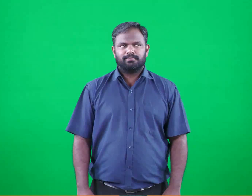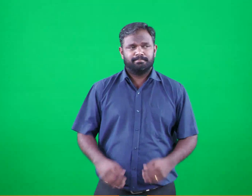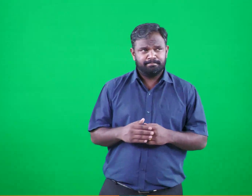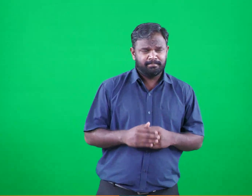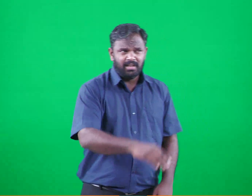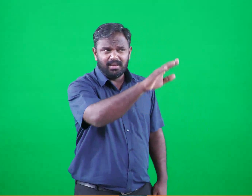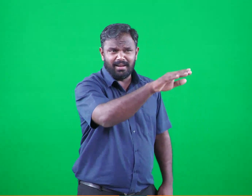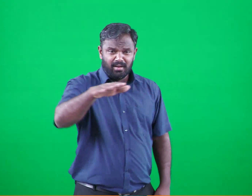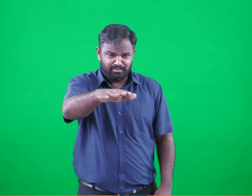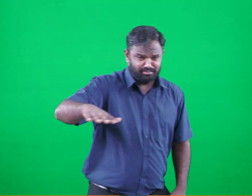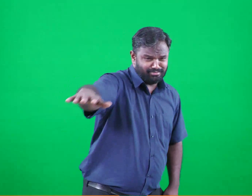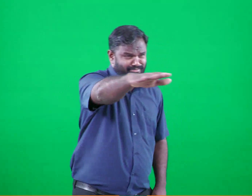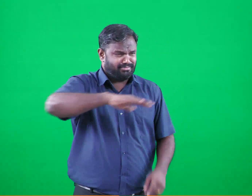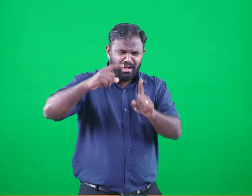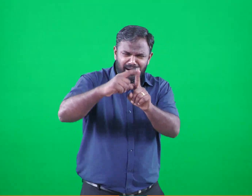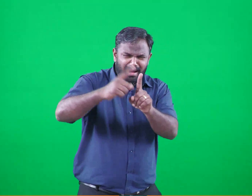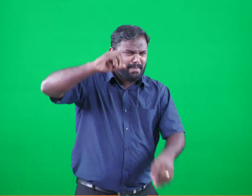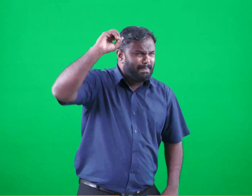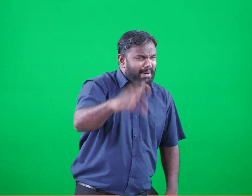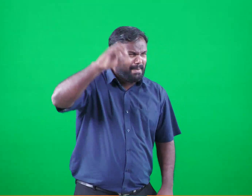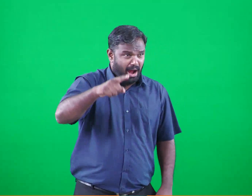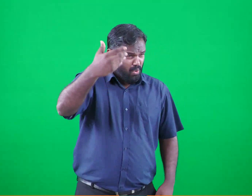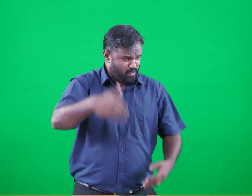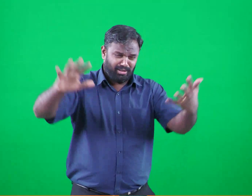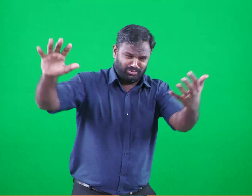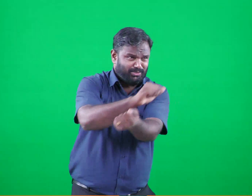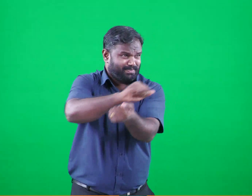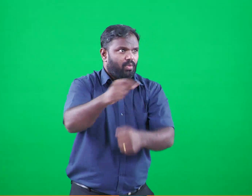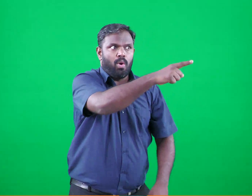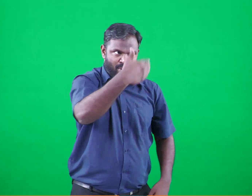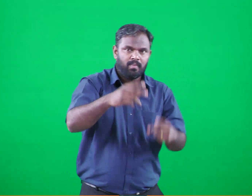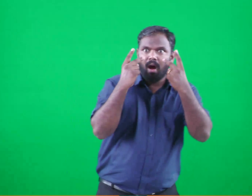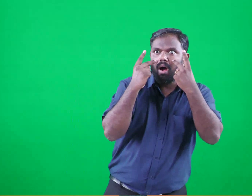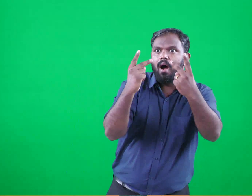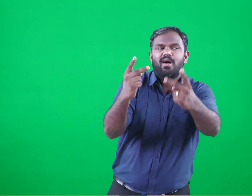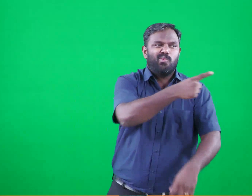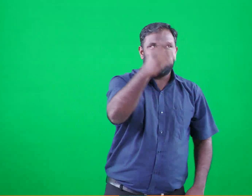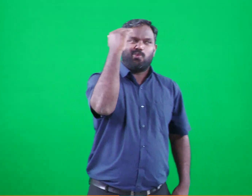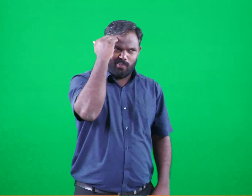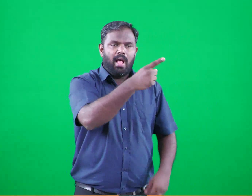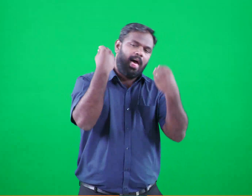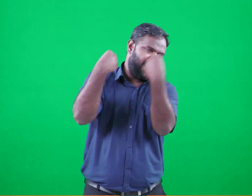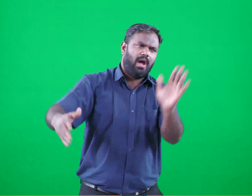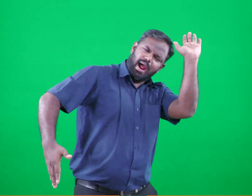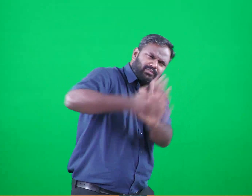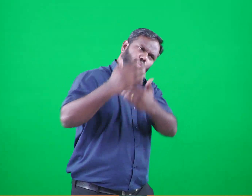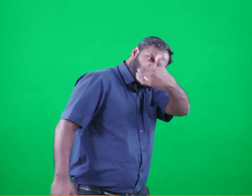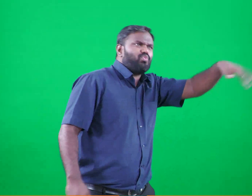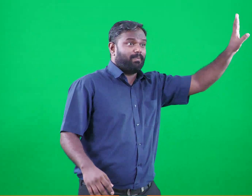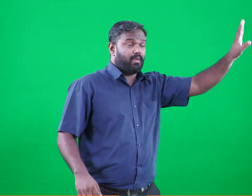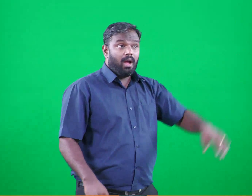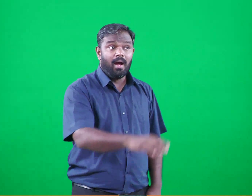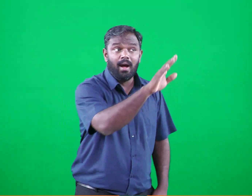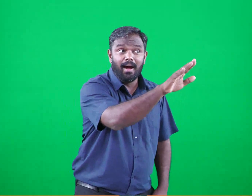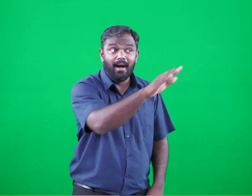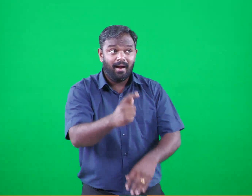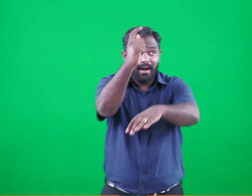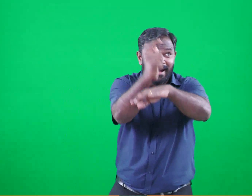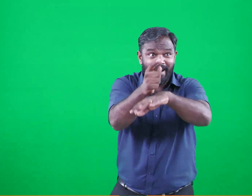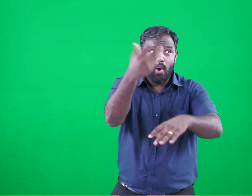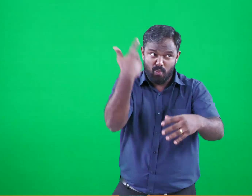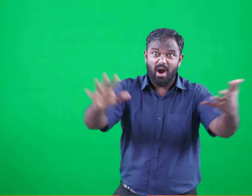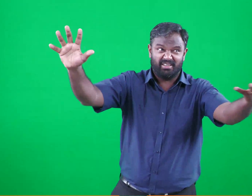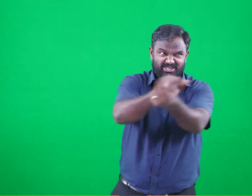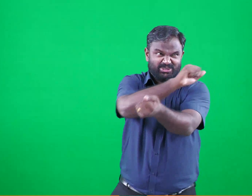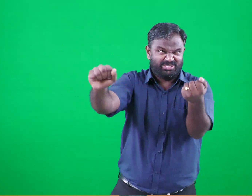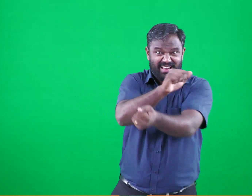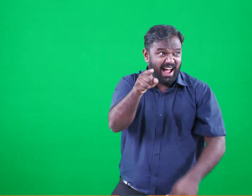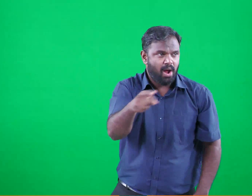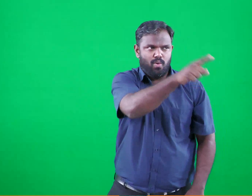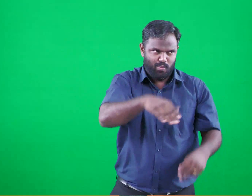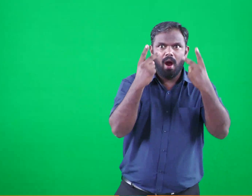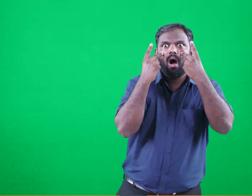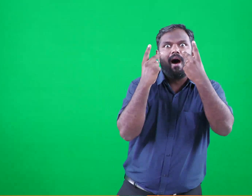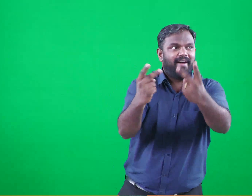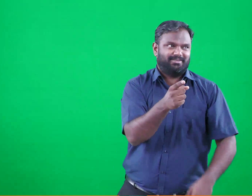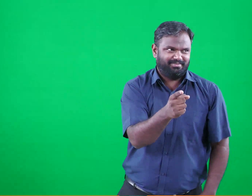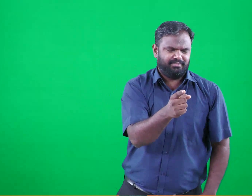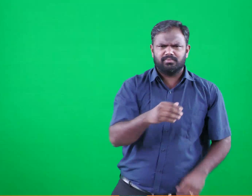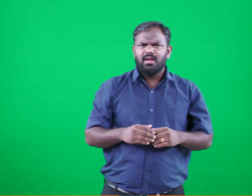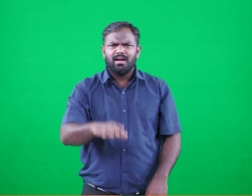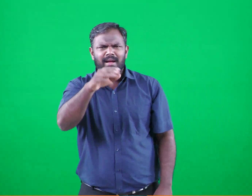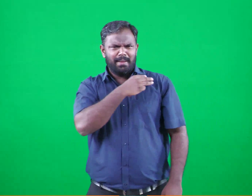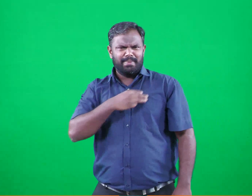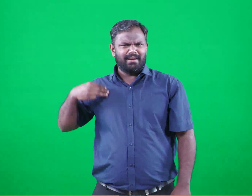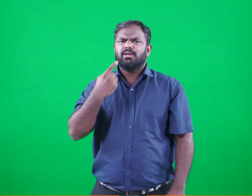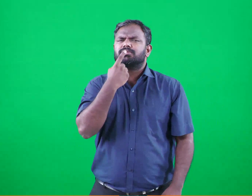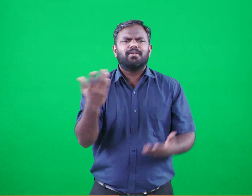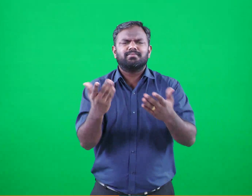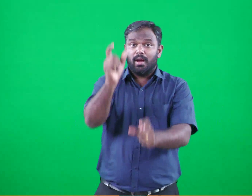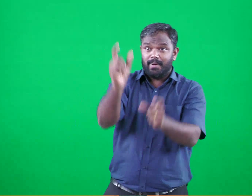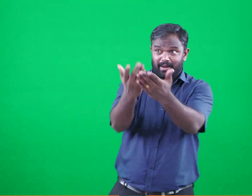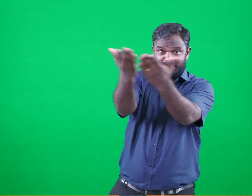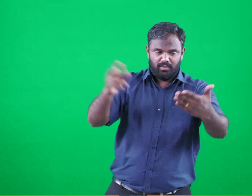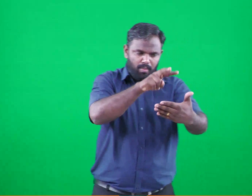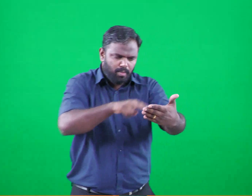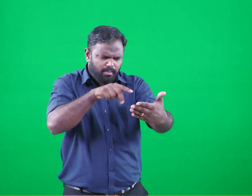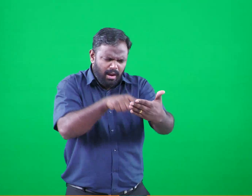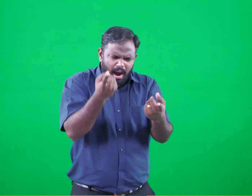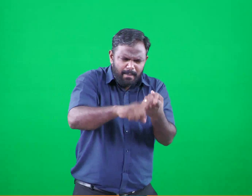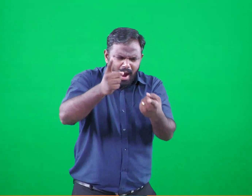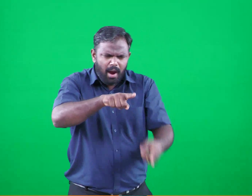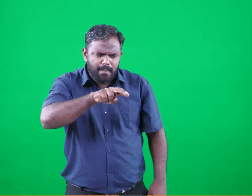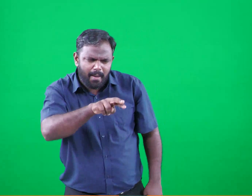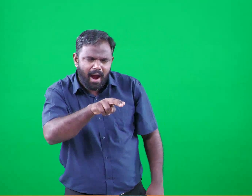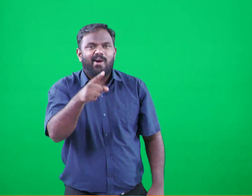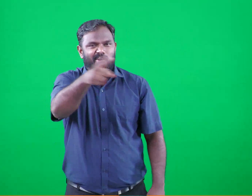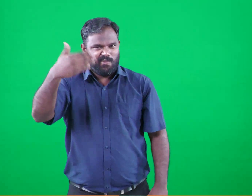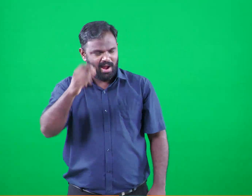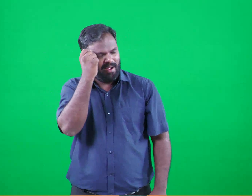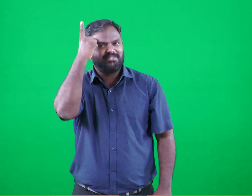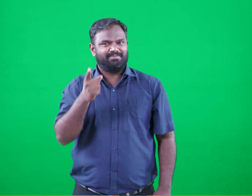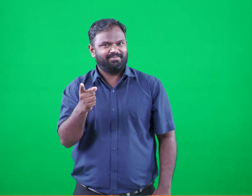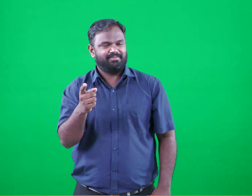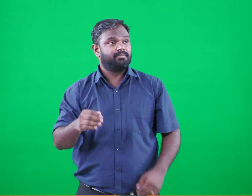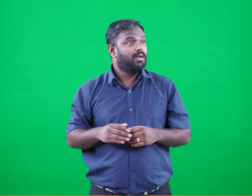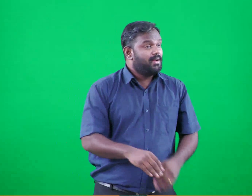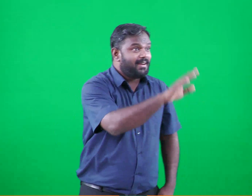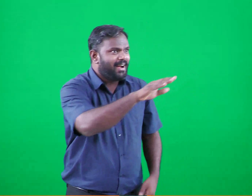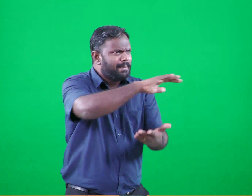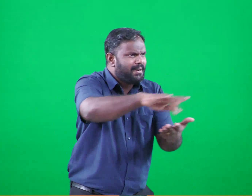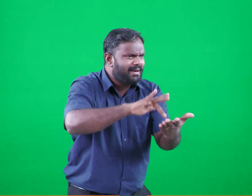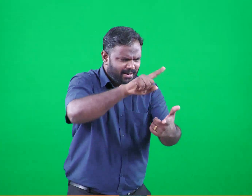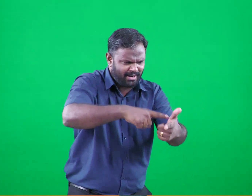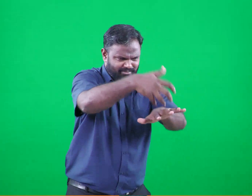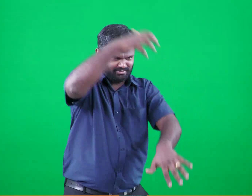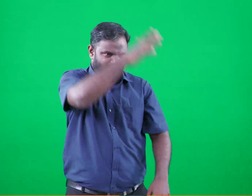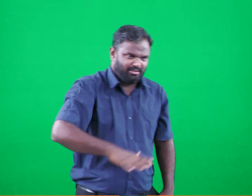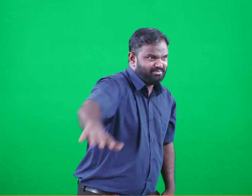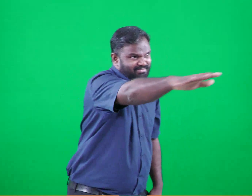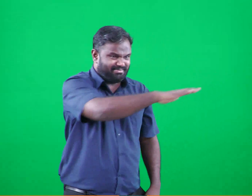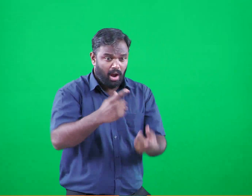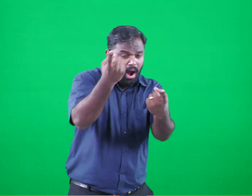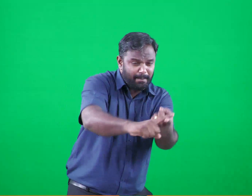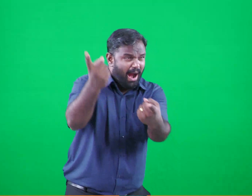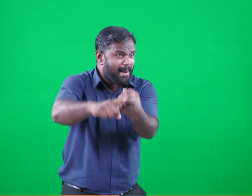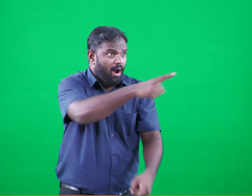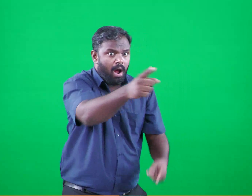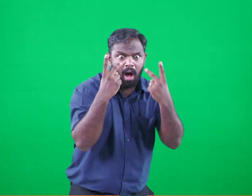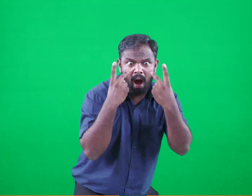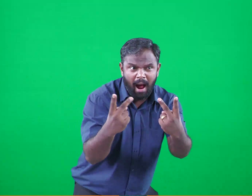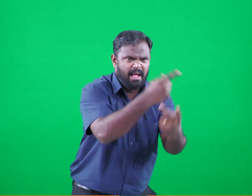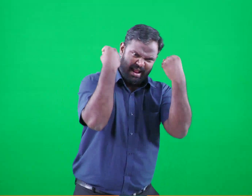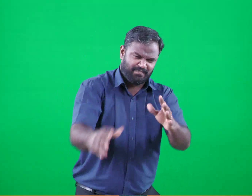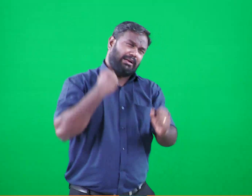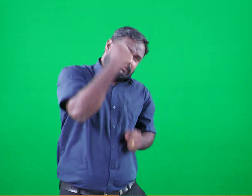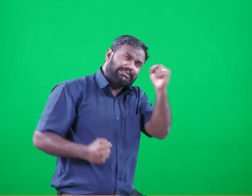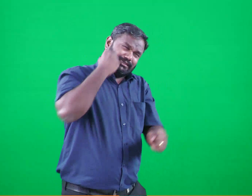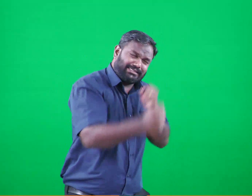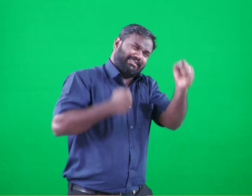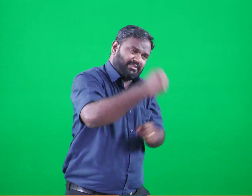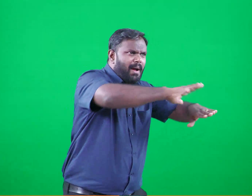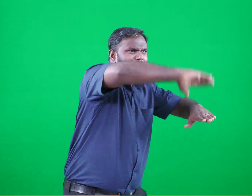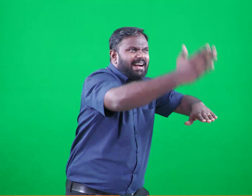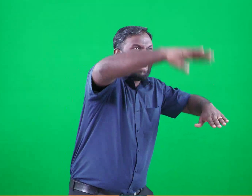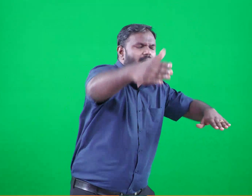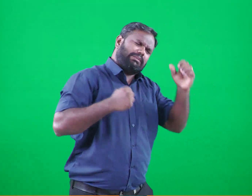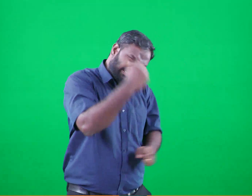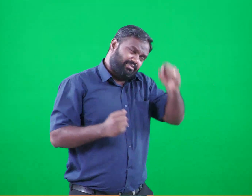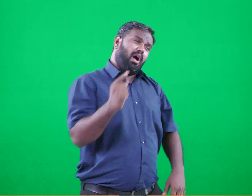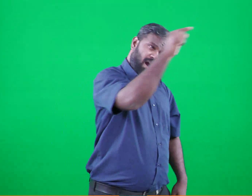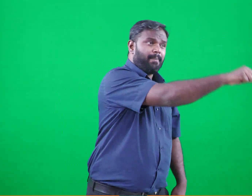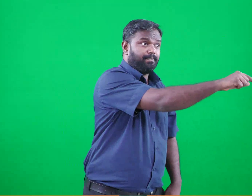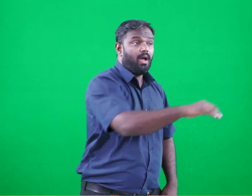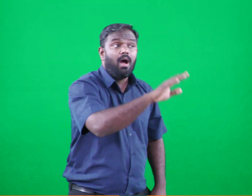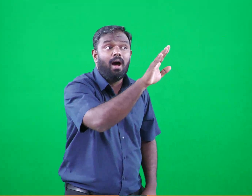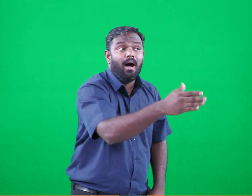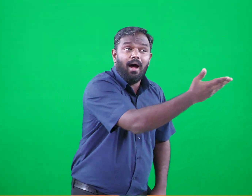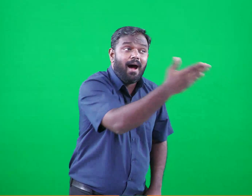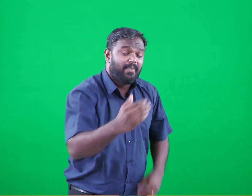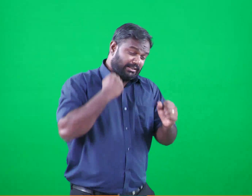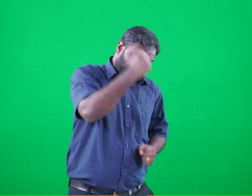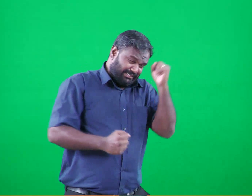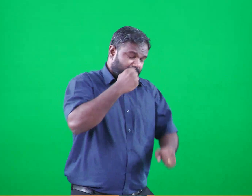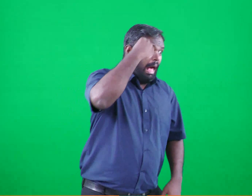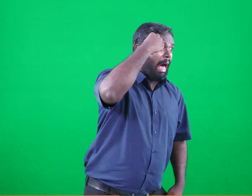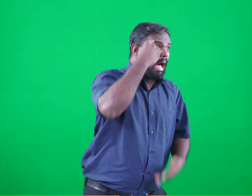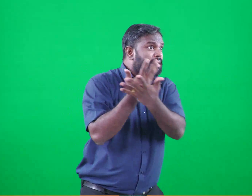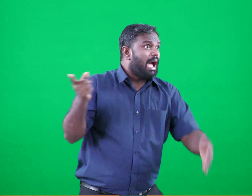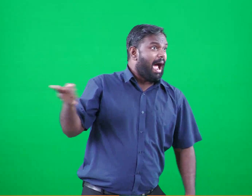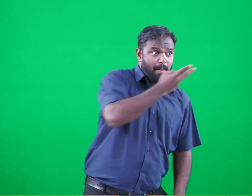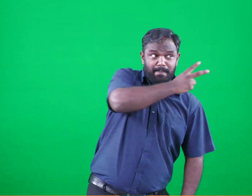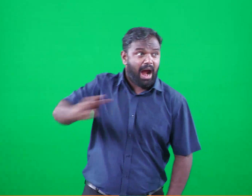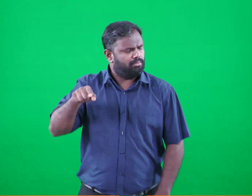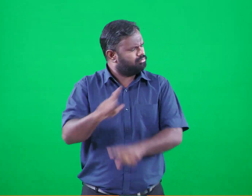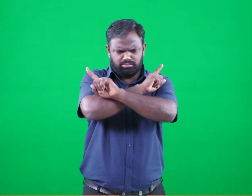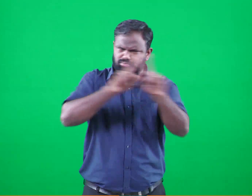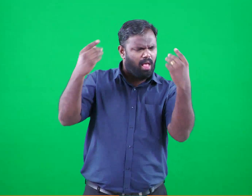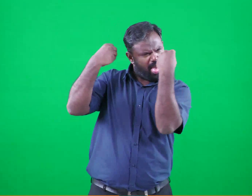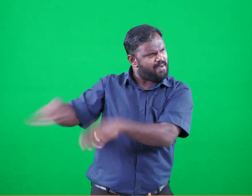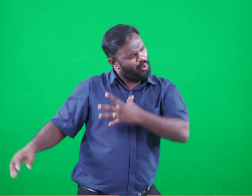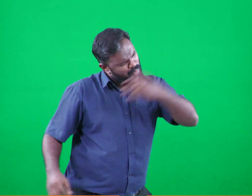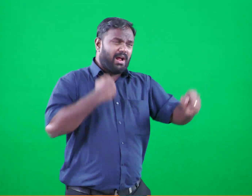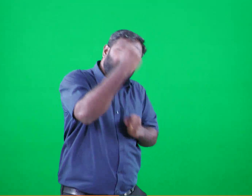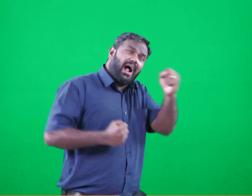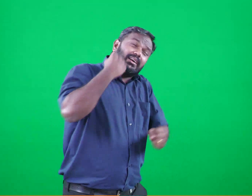So when you see the abomination of desolation standing where it should not be (let the reader understand), then let those who are in Judea flee to the mountains.